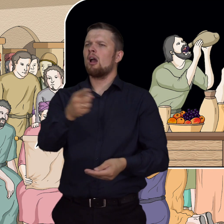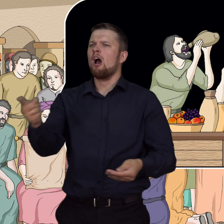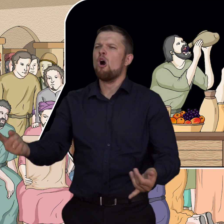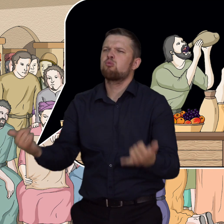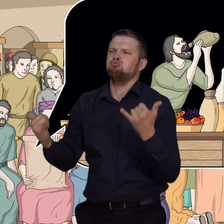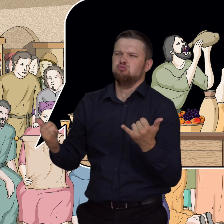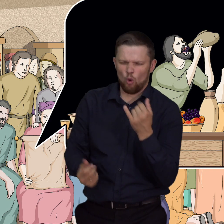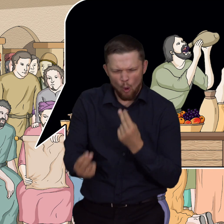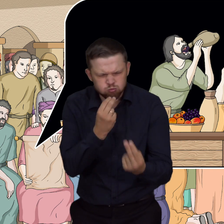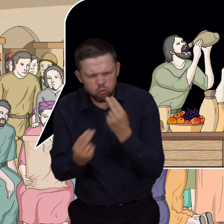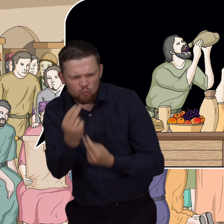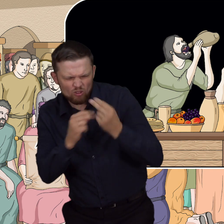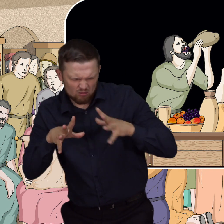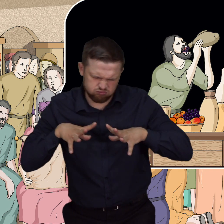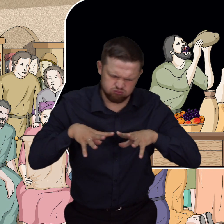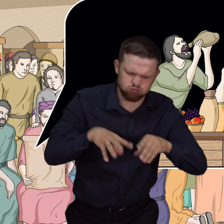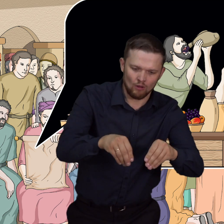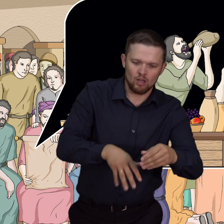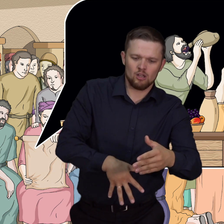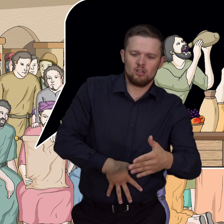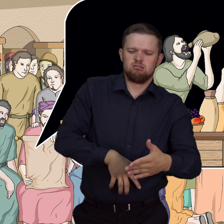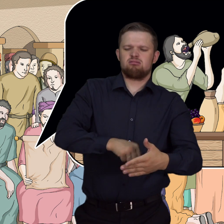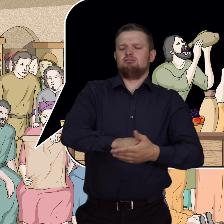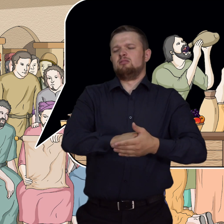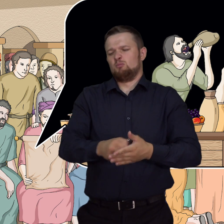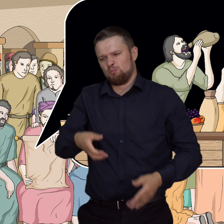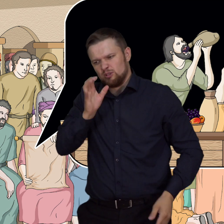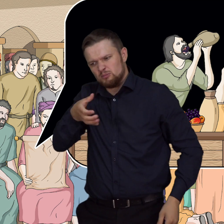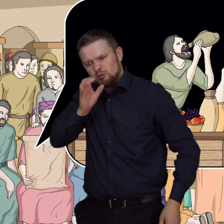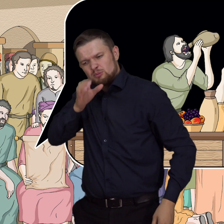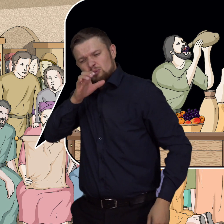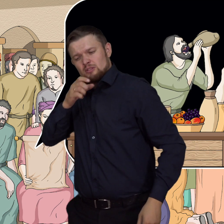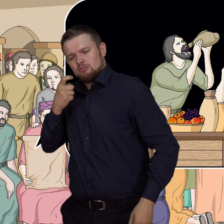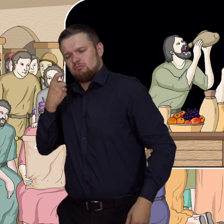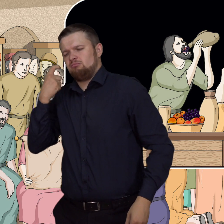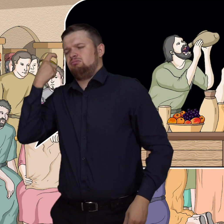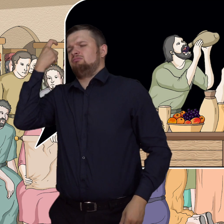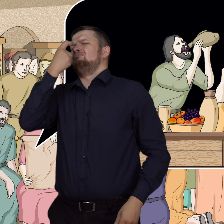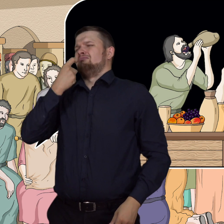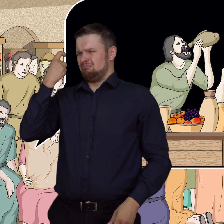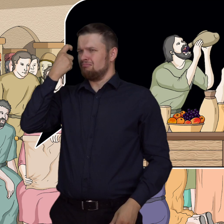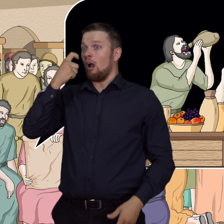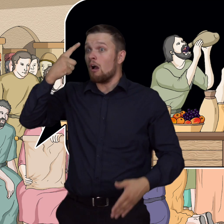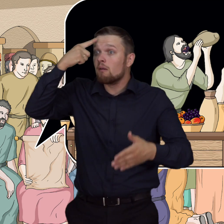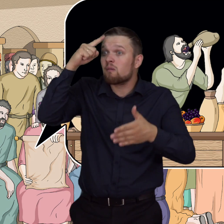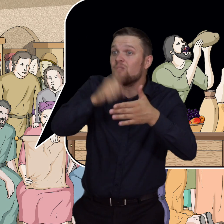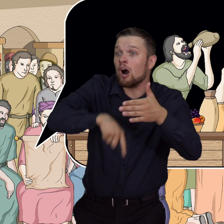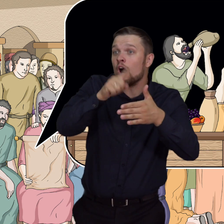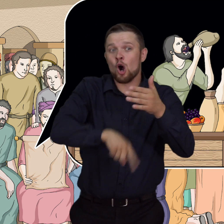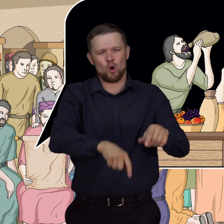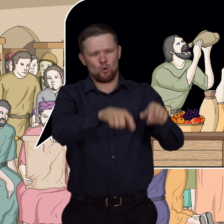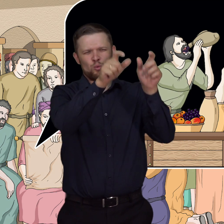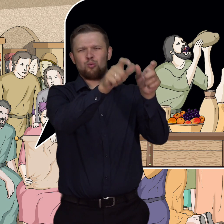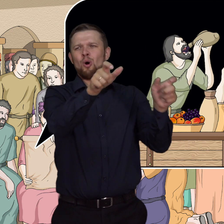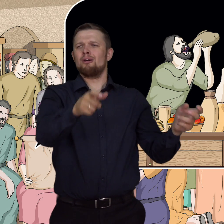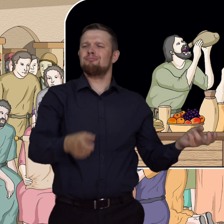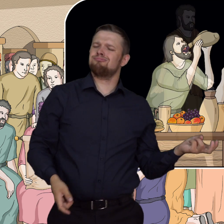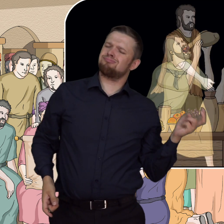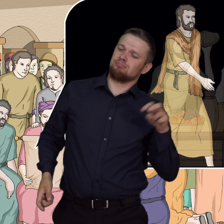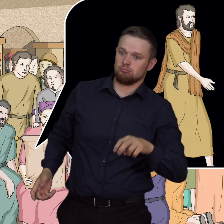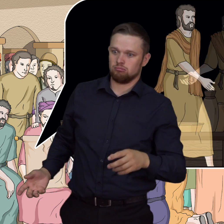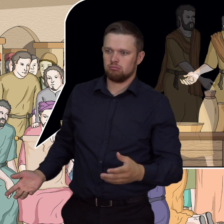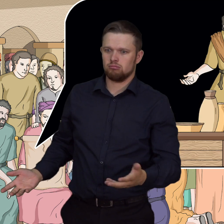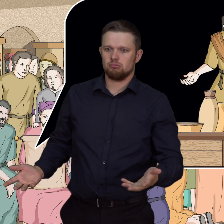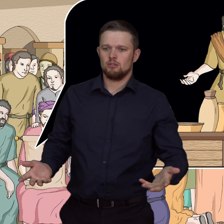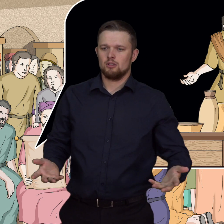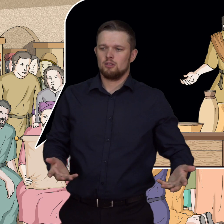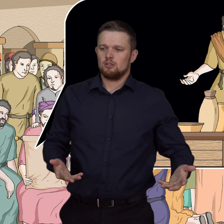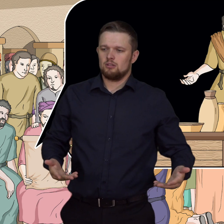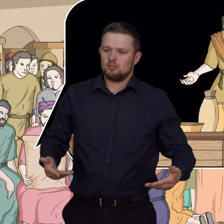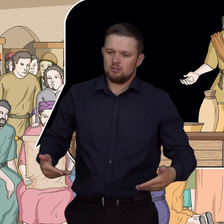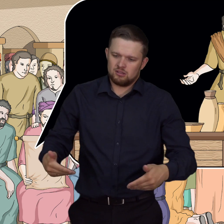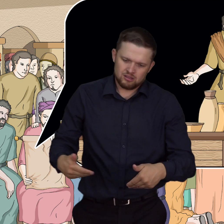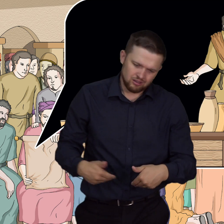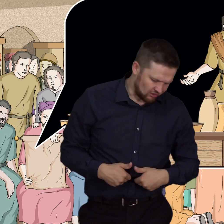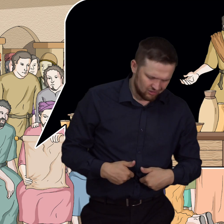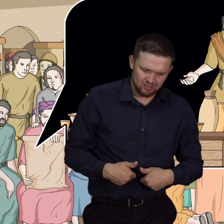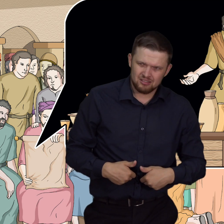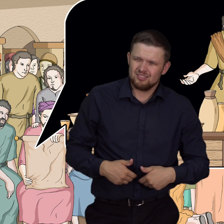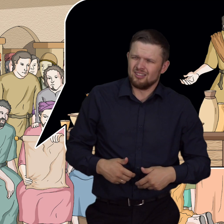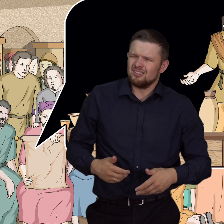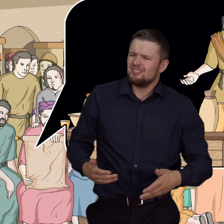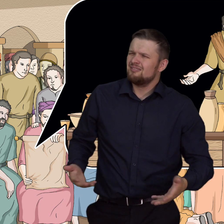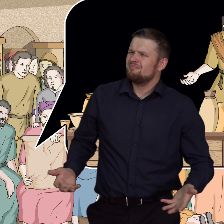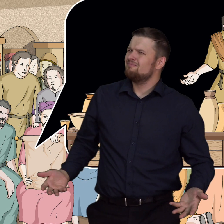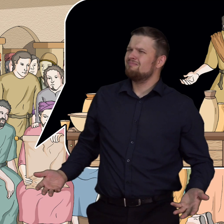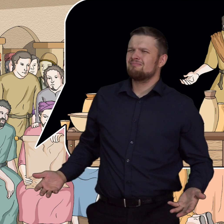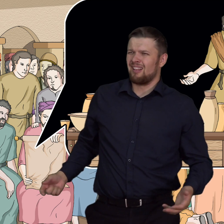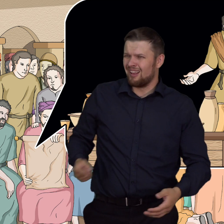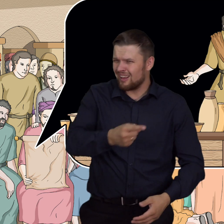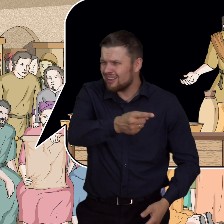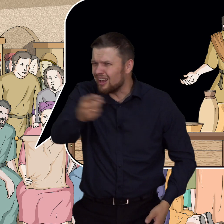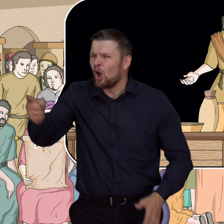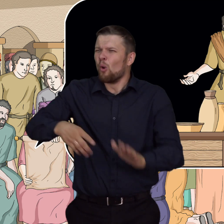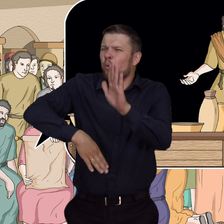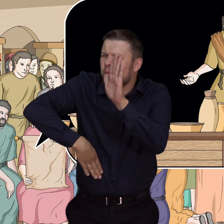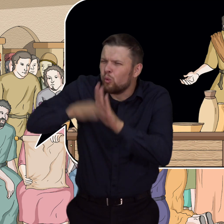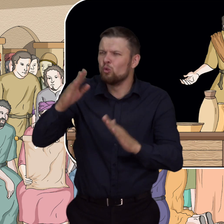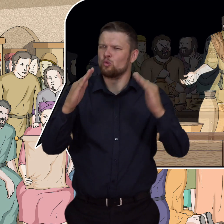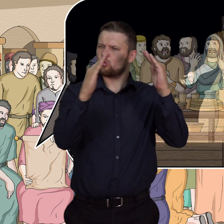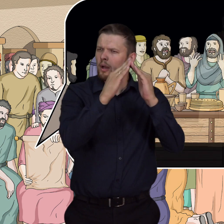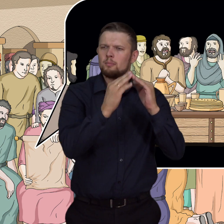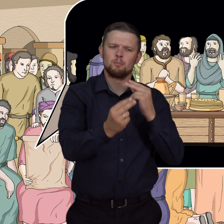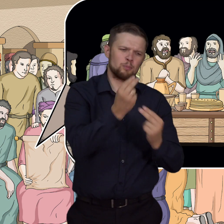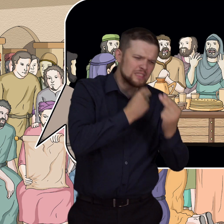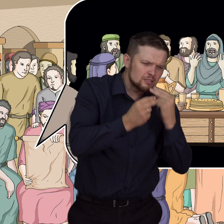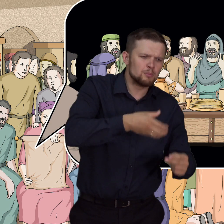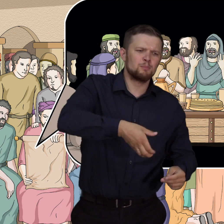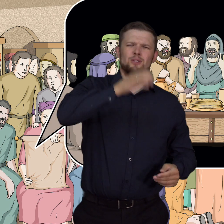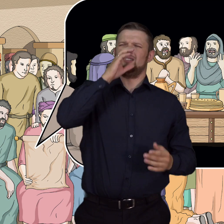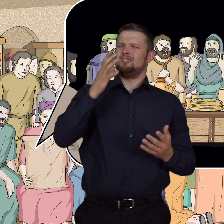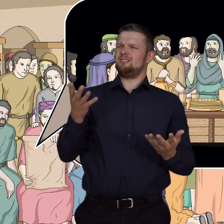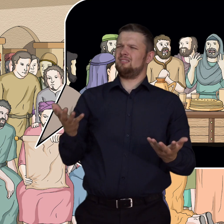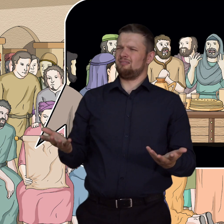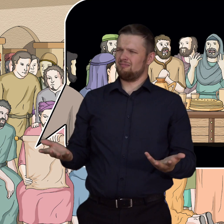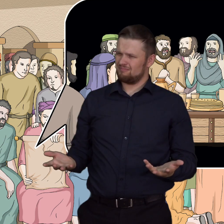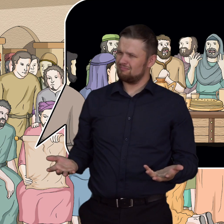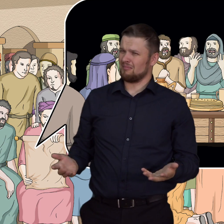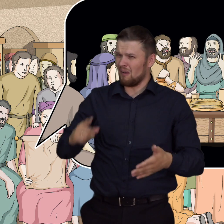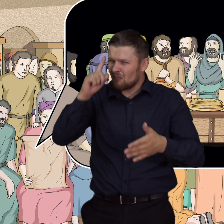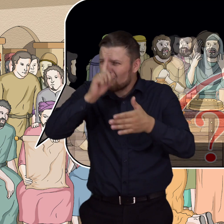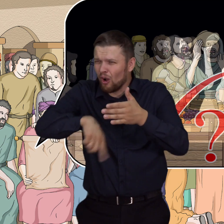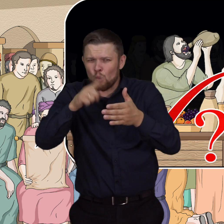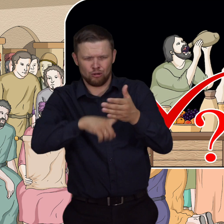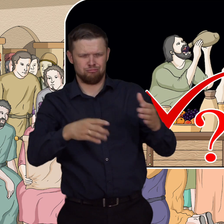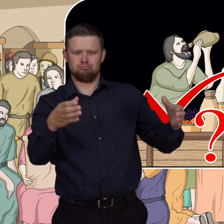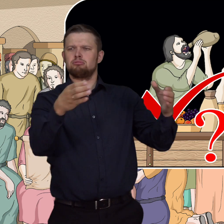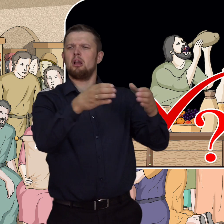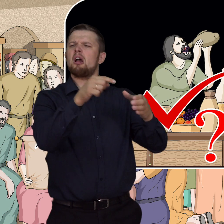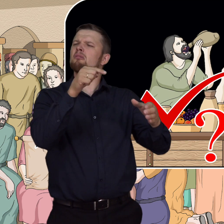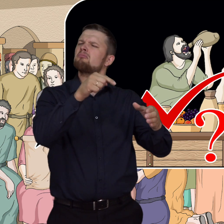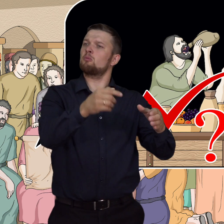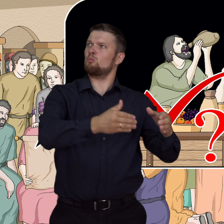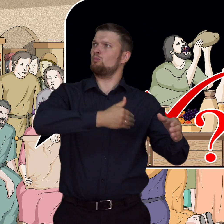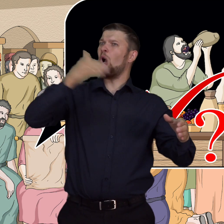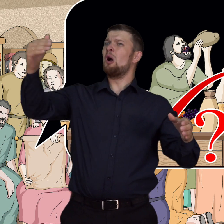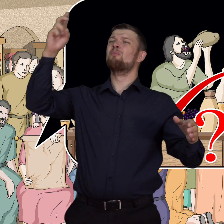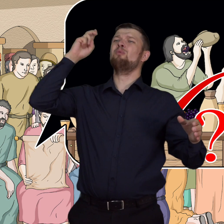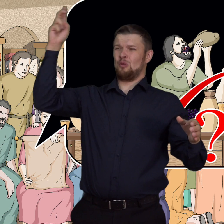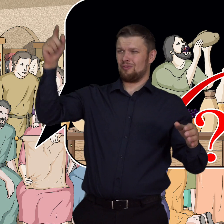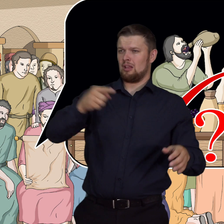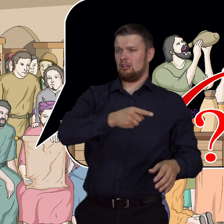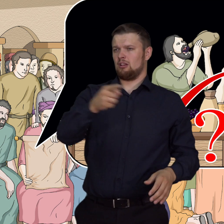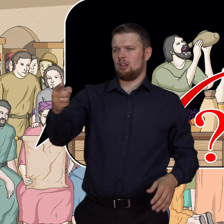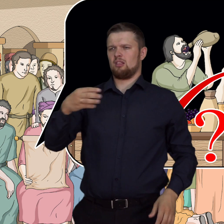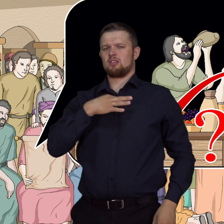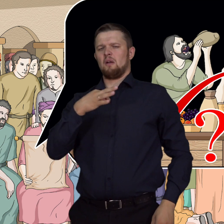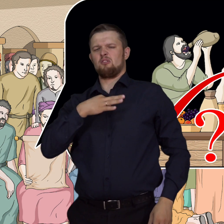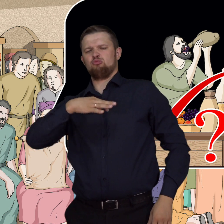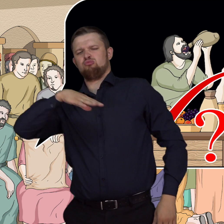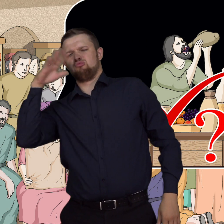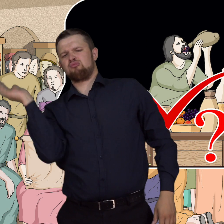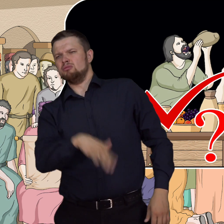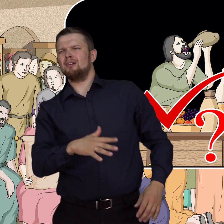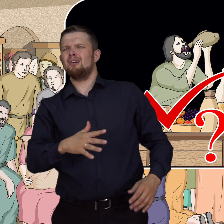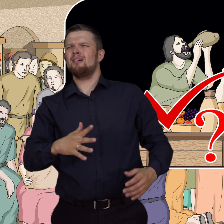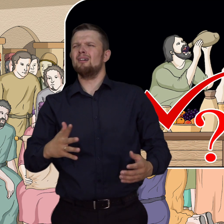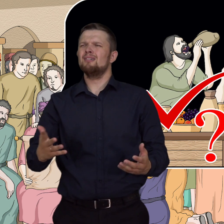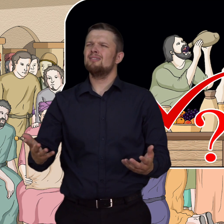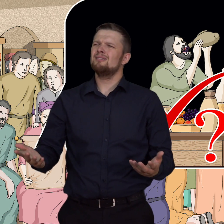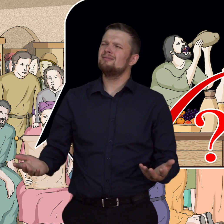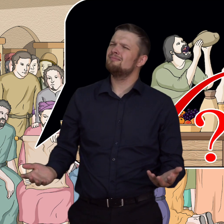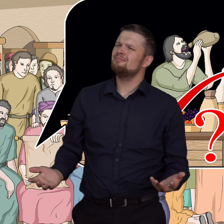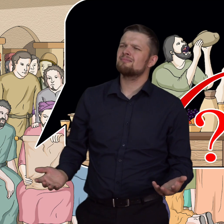While one remains hungry, another gets drunk. Don’t you have your own homes in which to eat and drink?